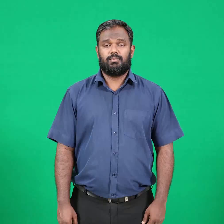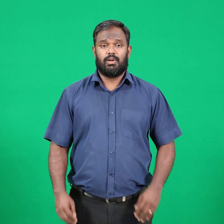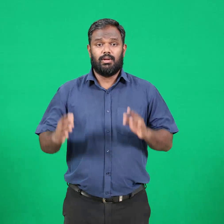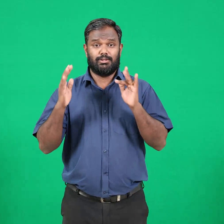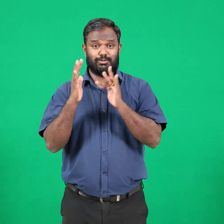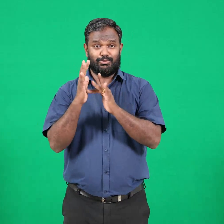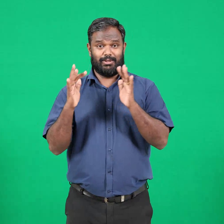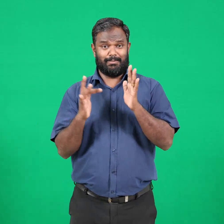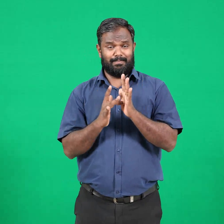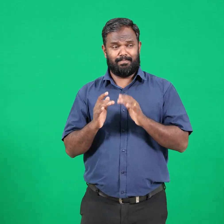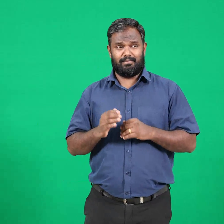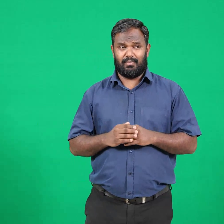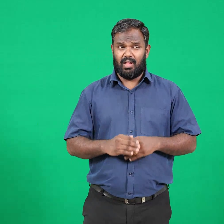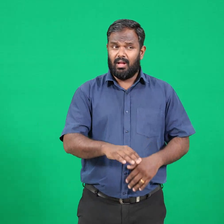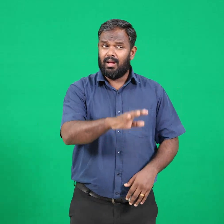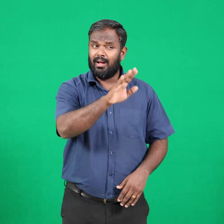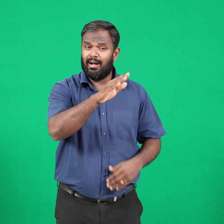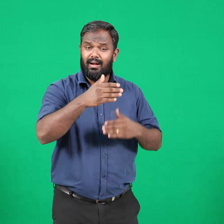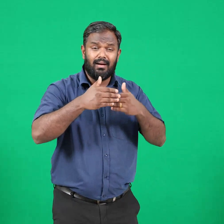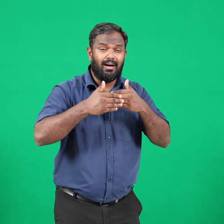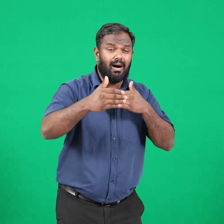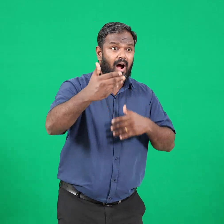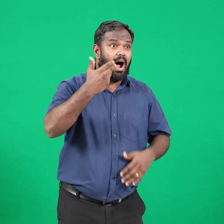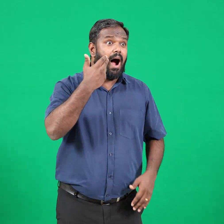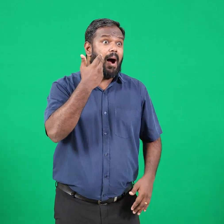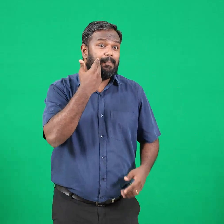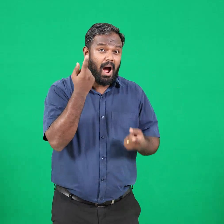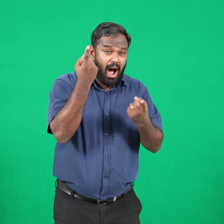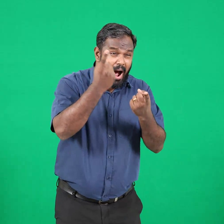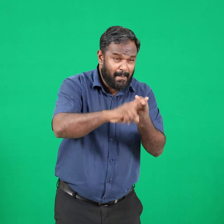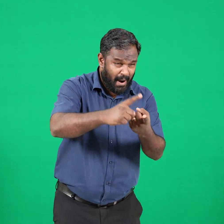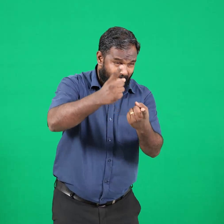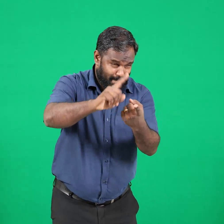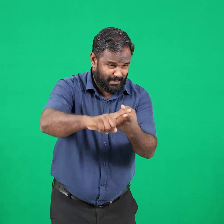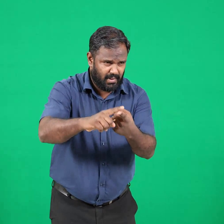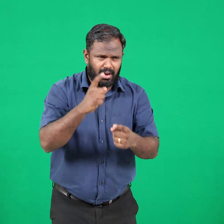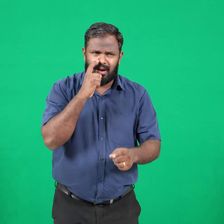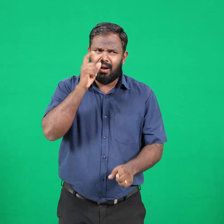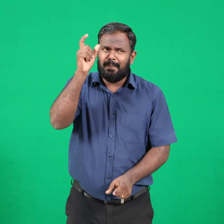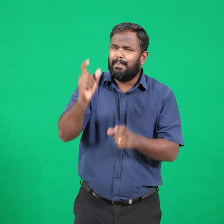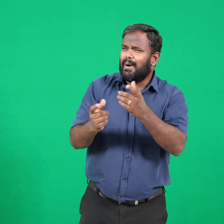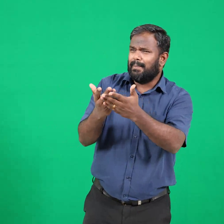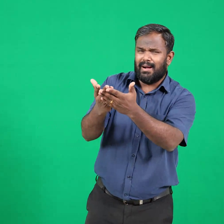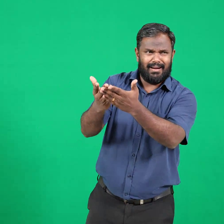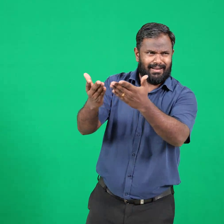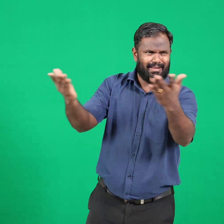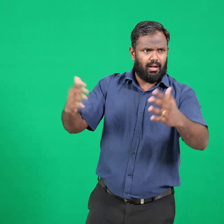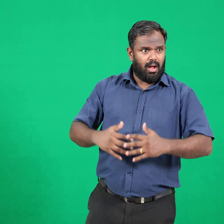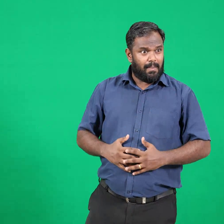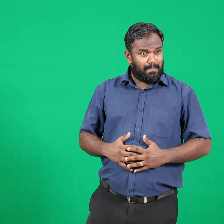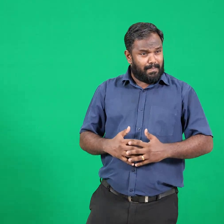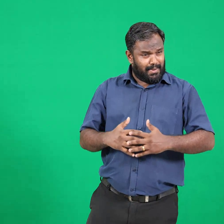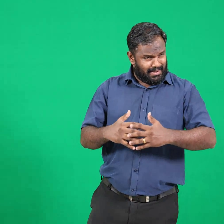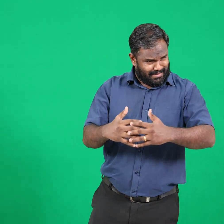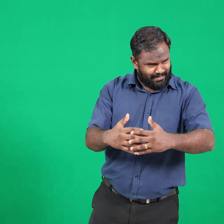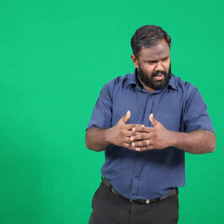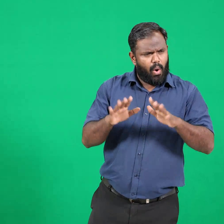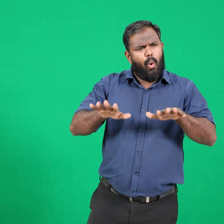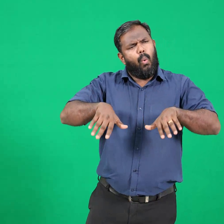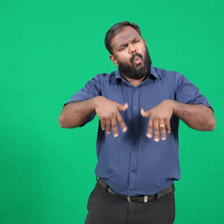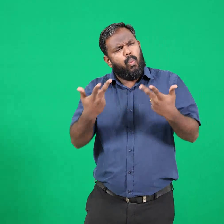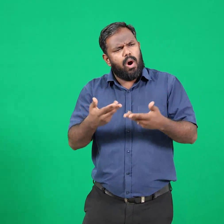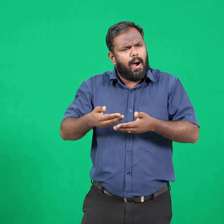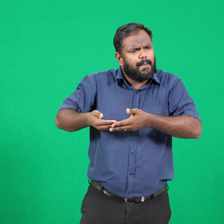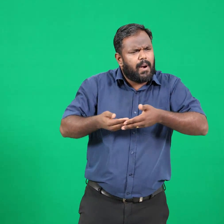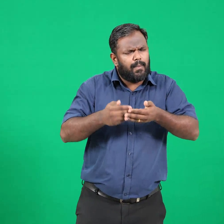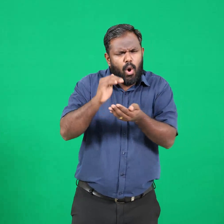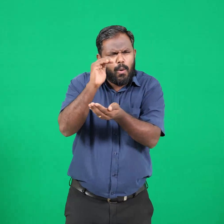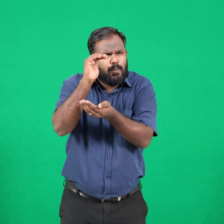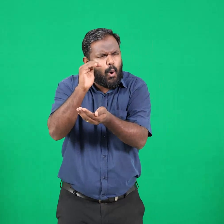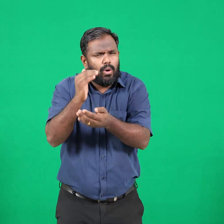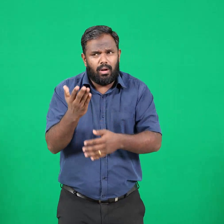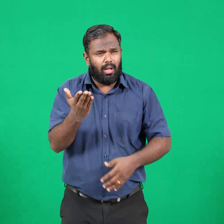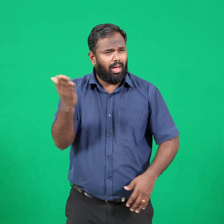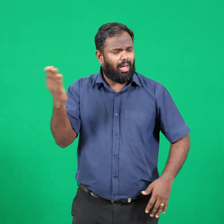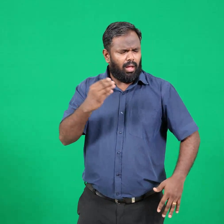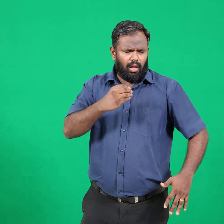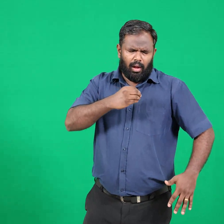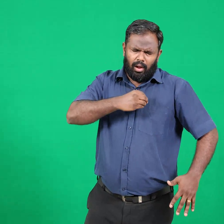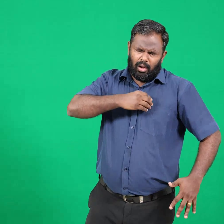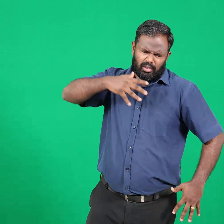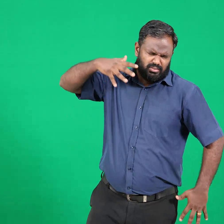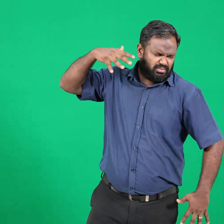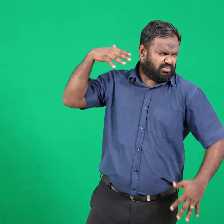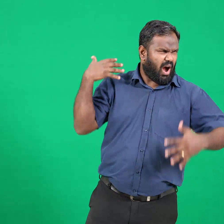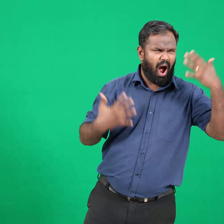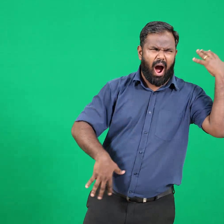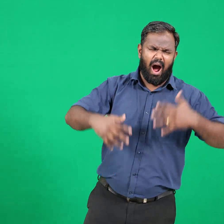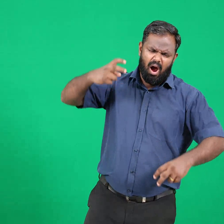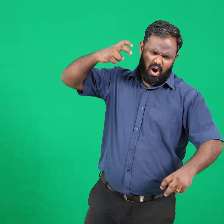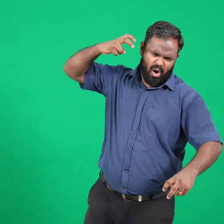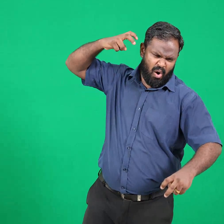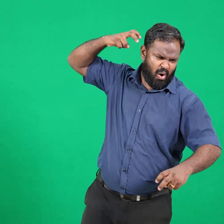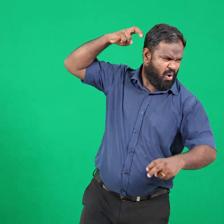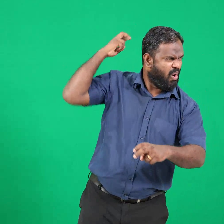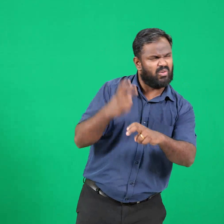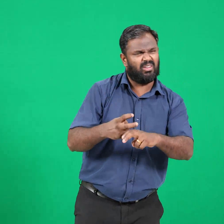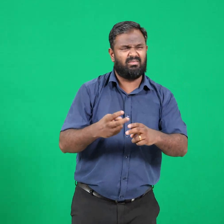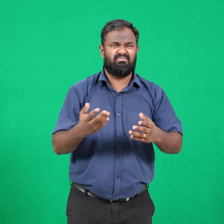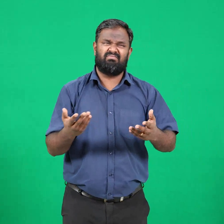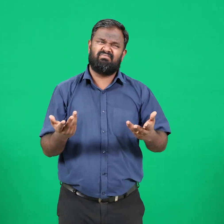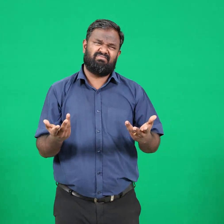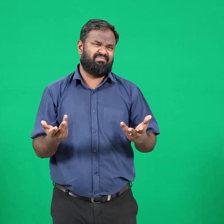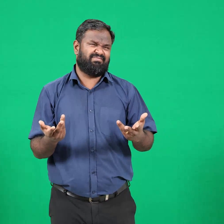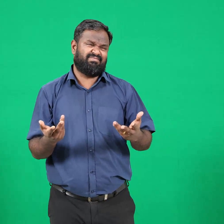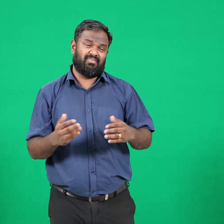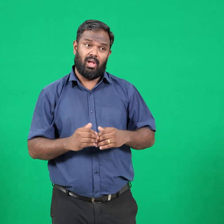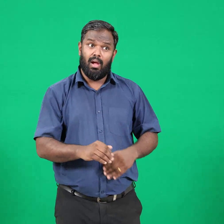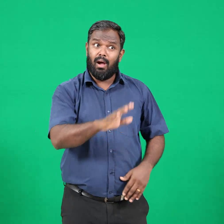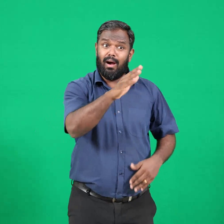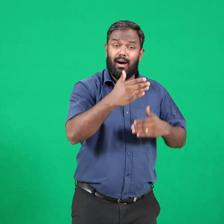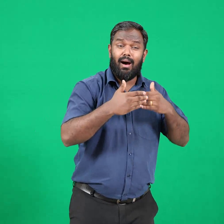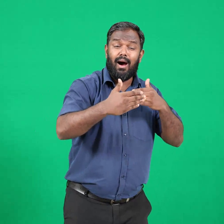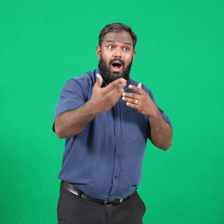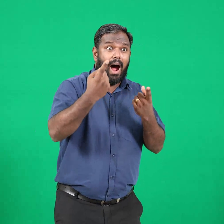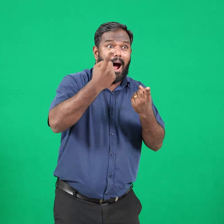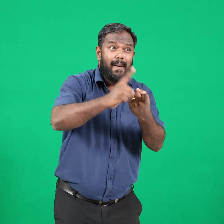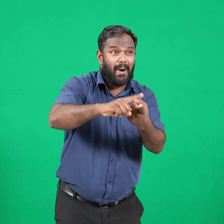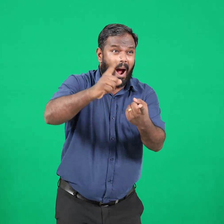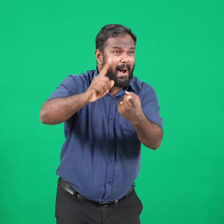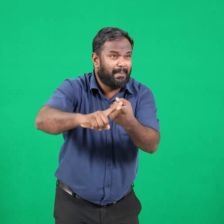How miserable those days will be for pregnant and nursing mothers!